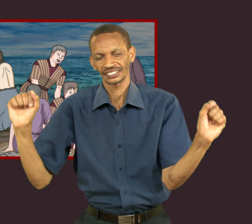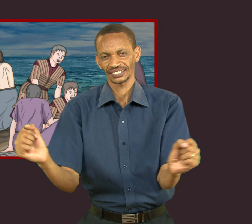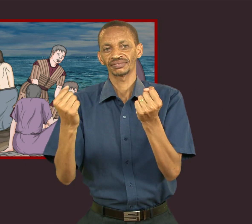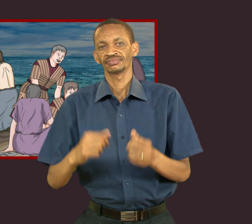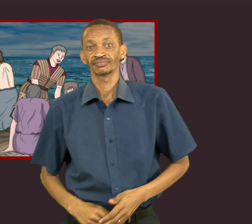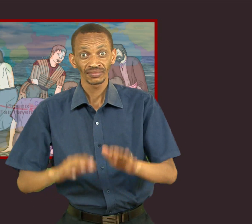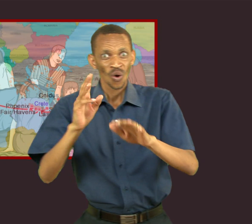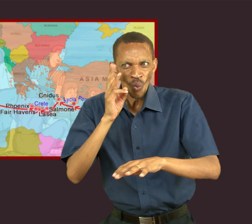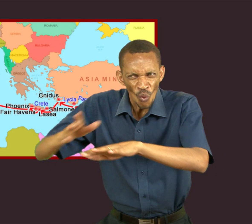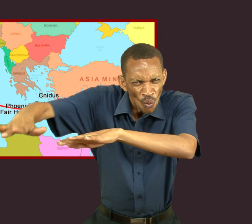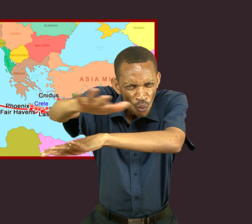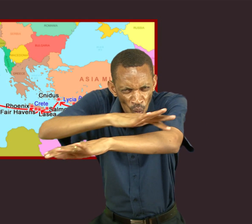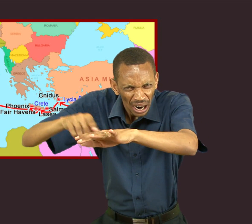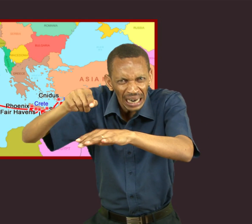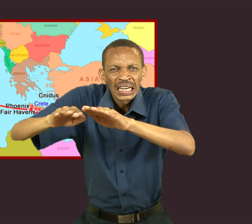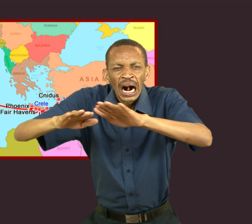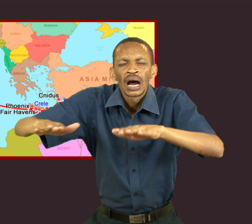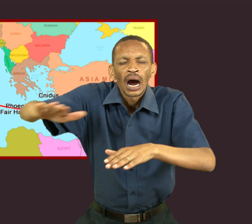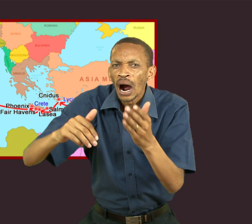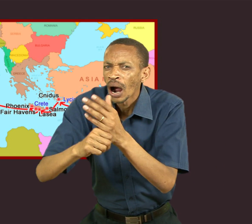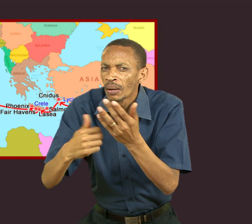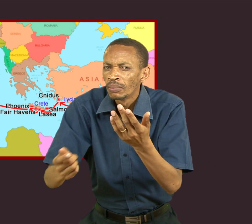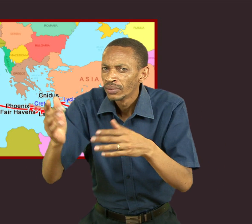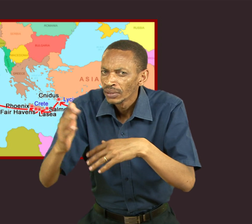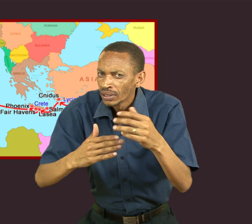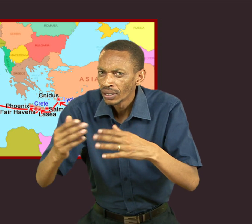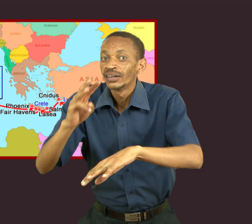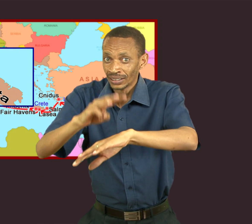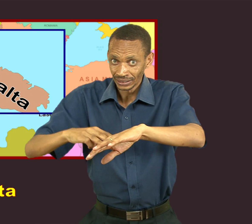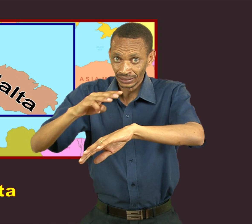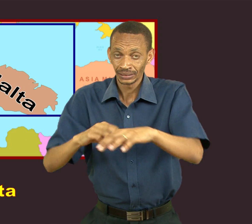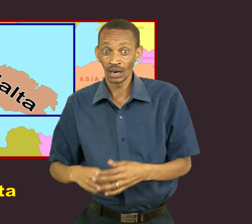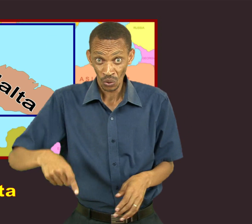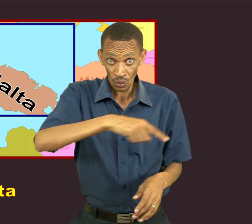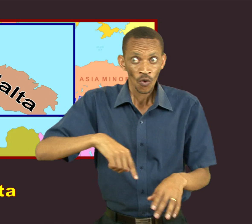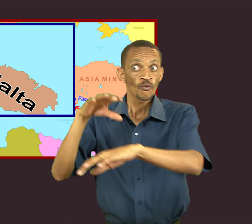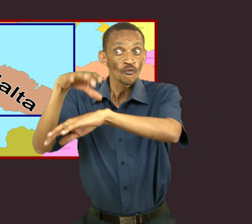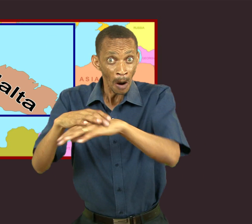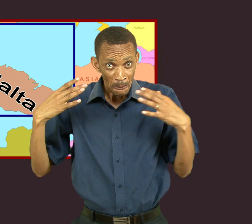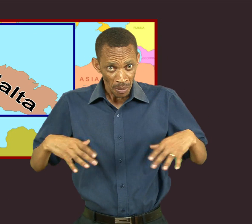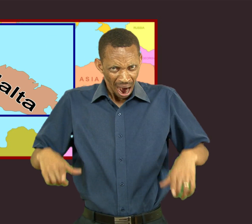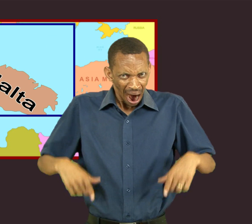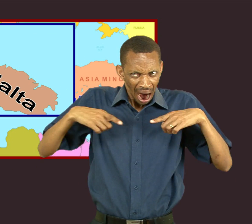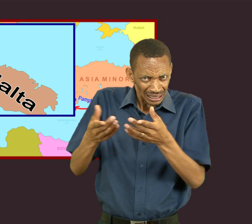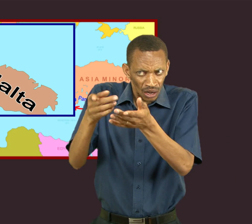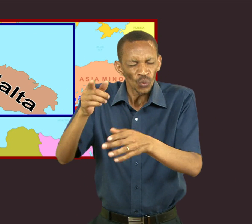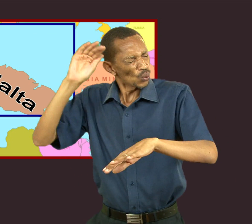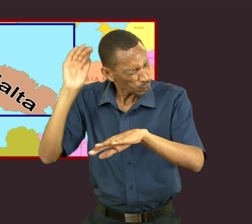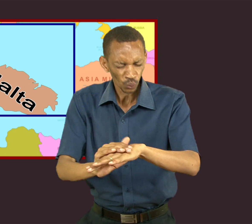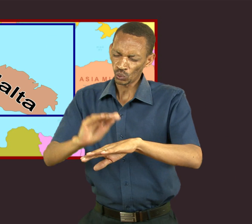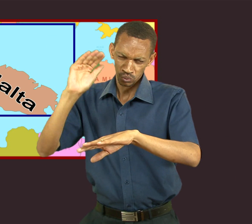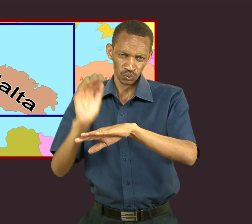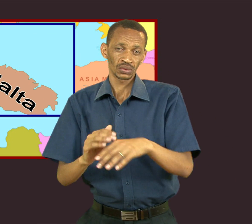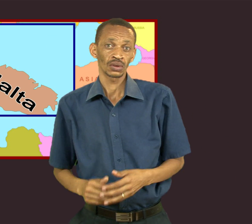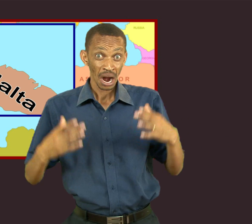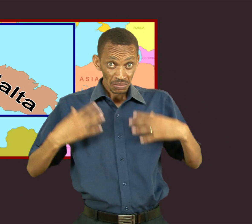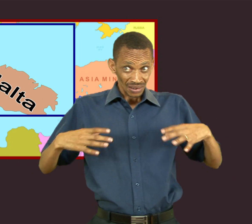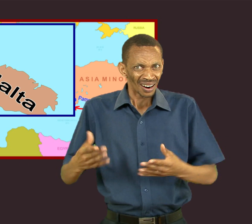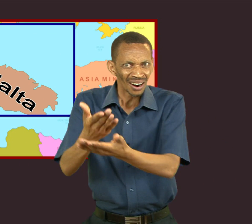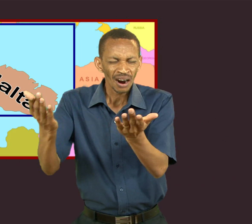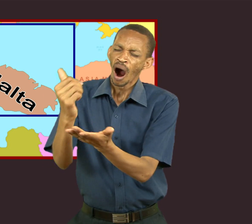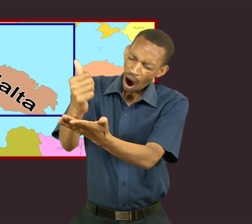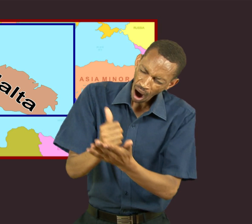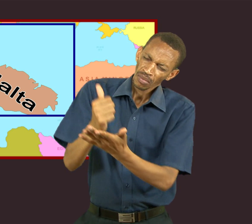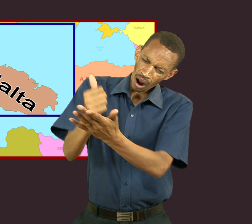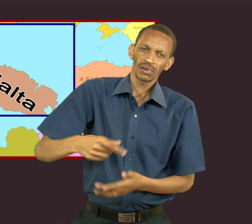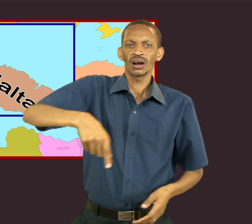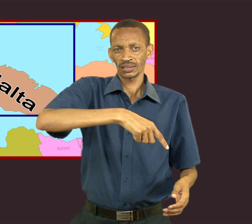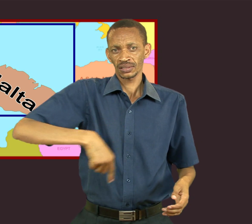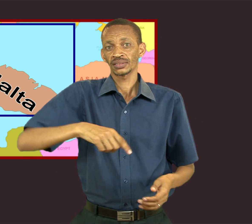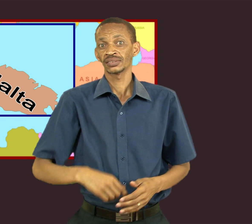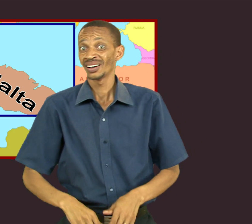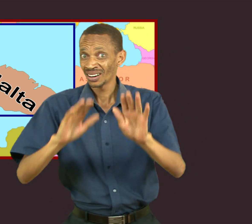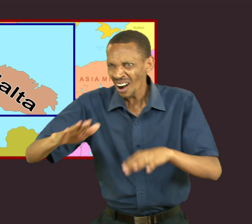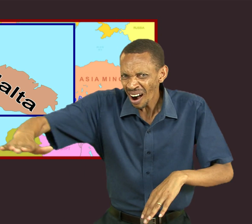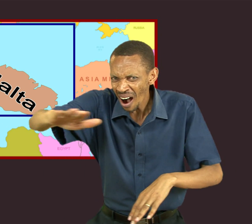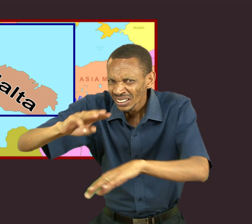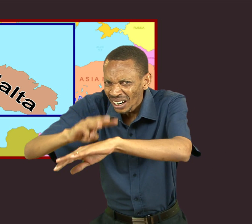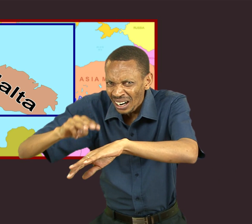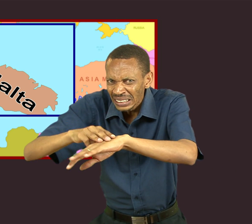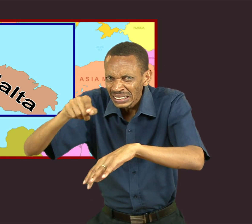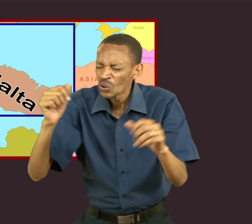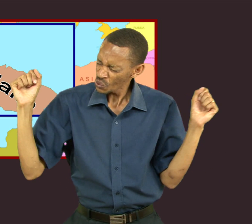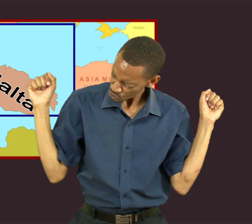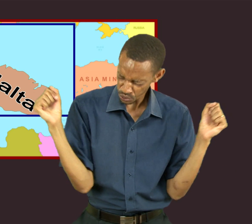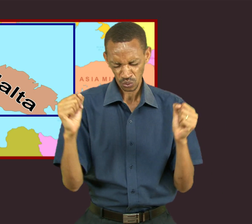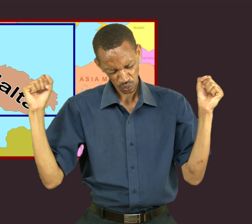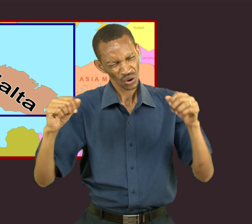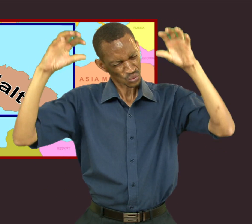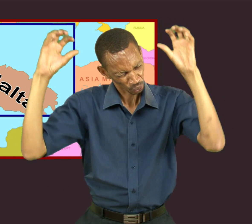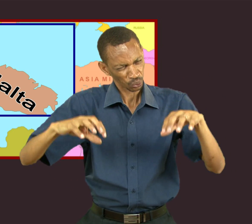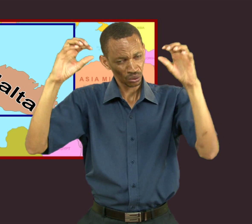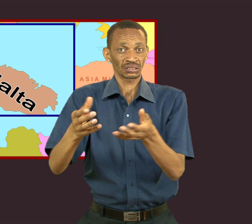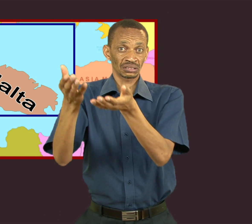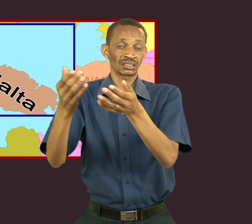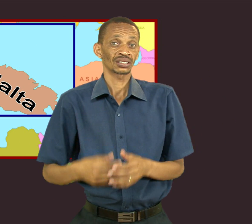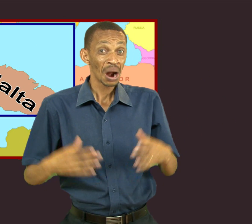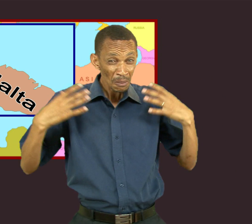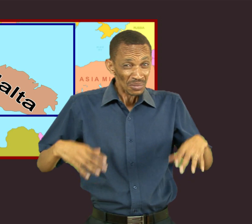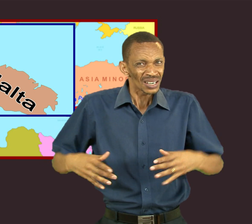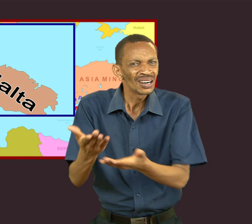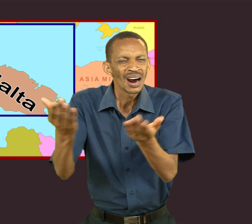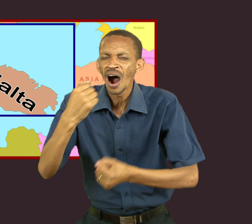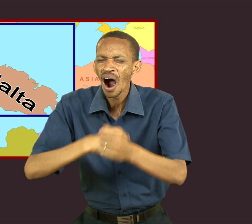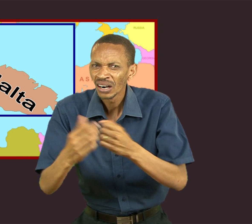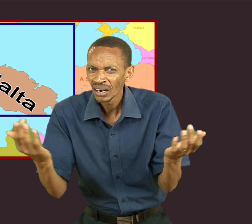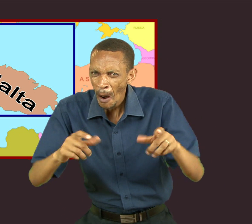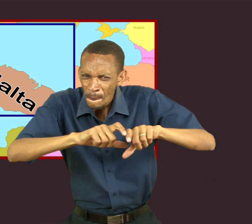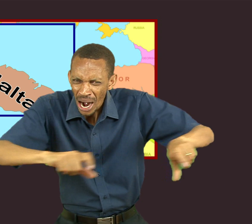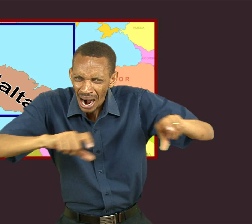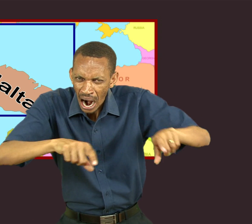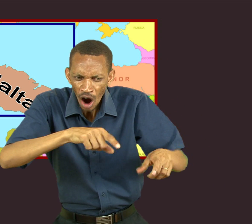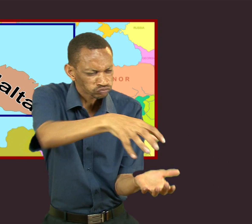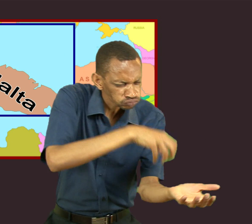Once we were safely ashore, we learned that the island was called Malta.